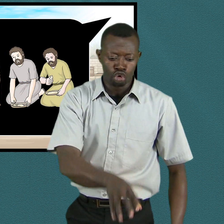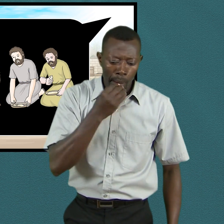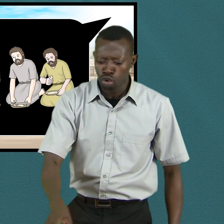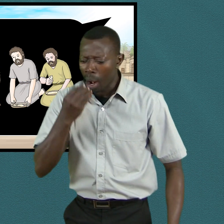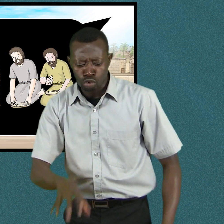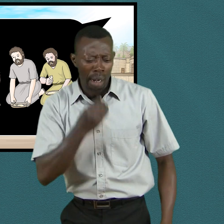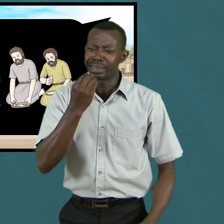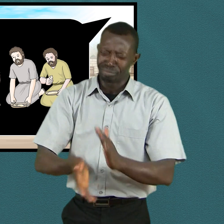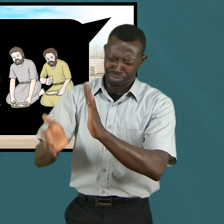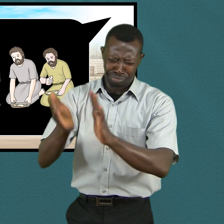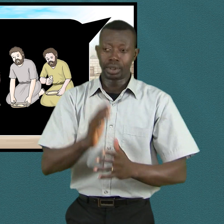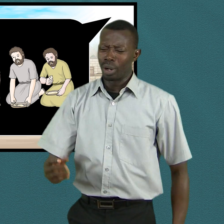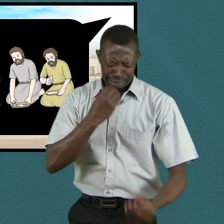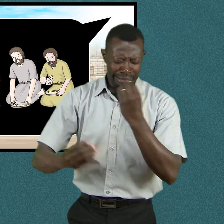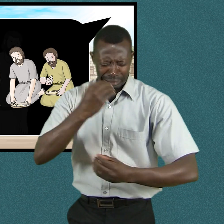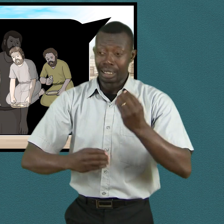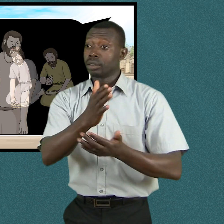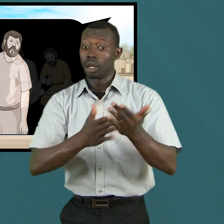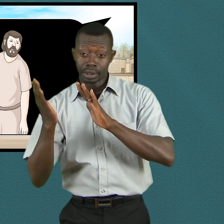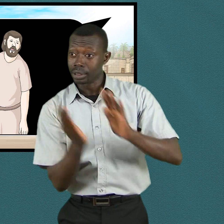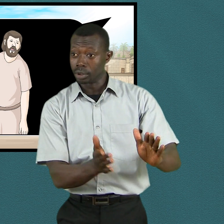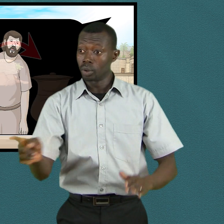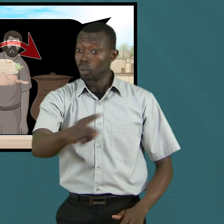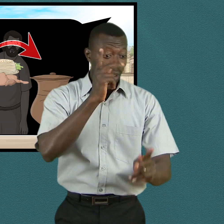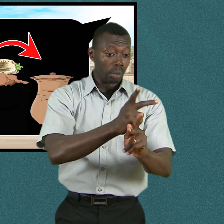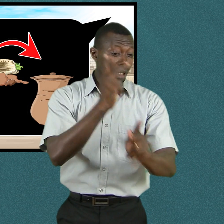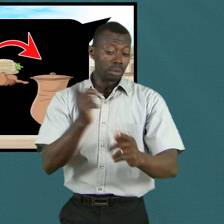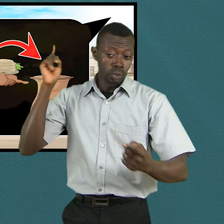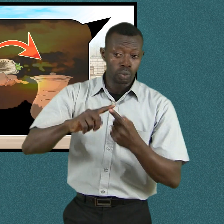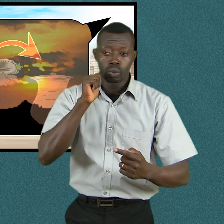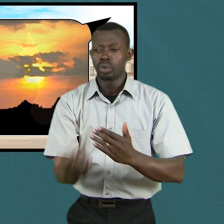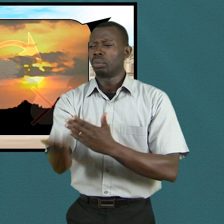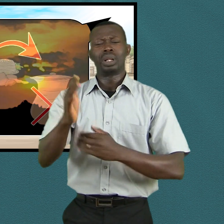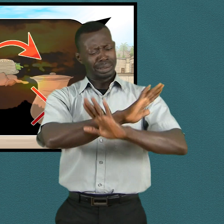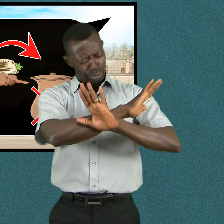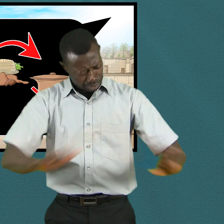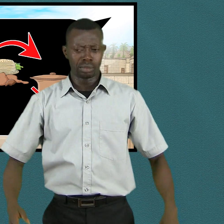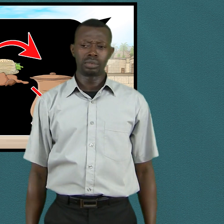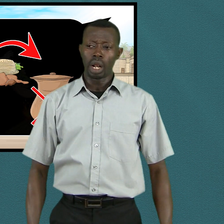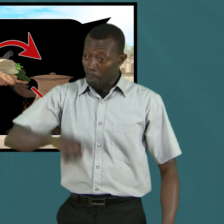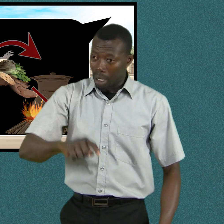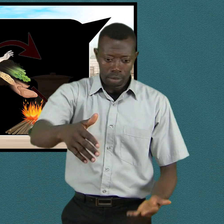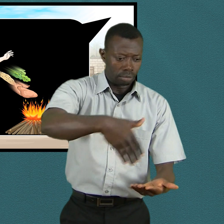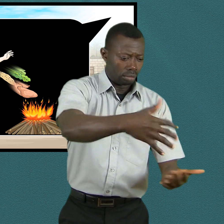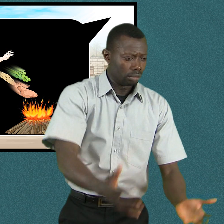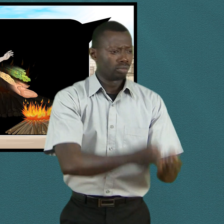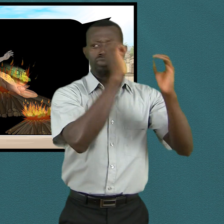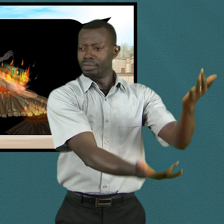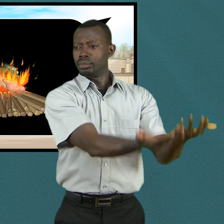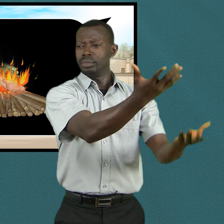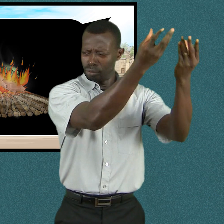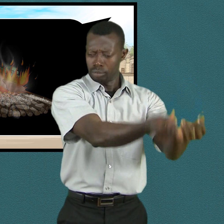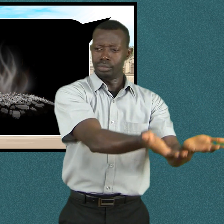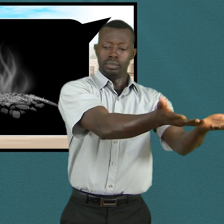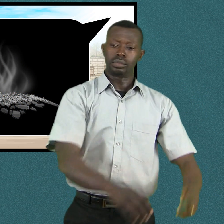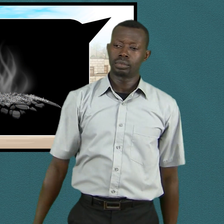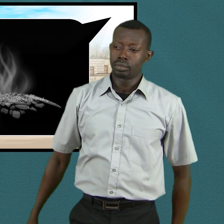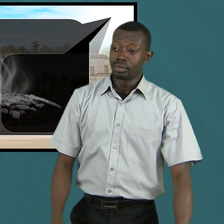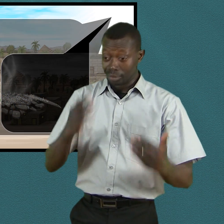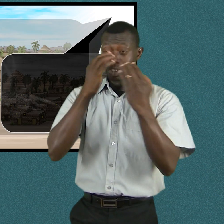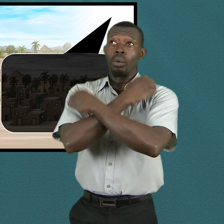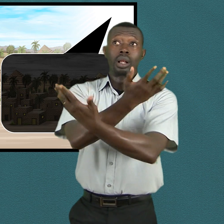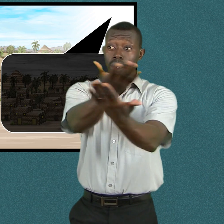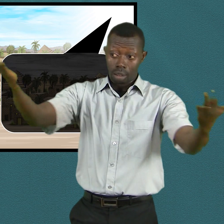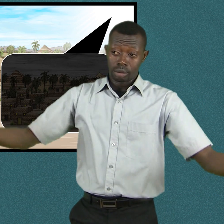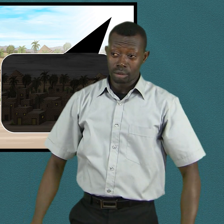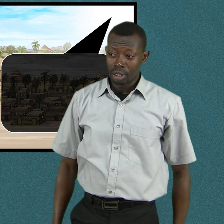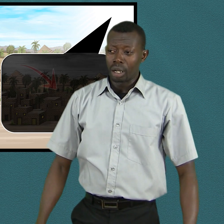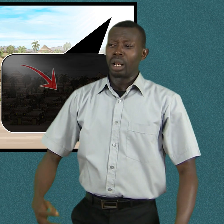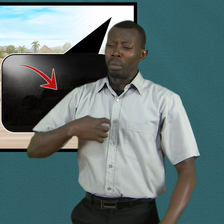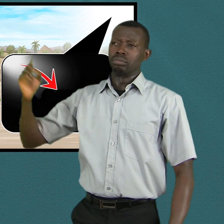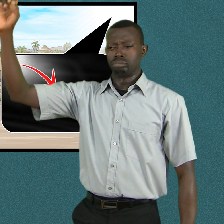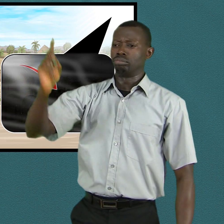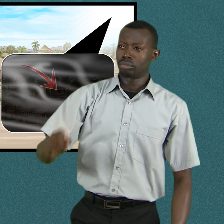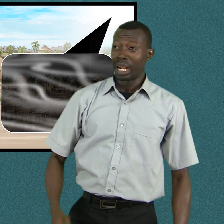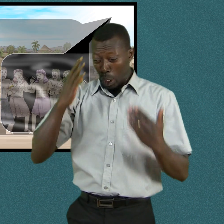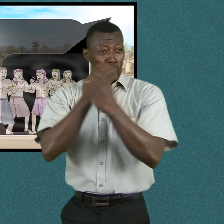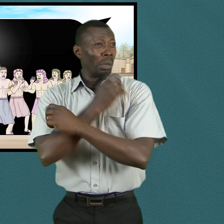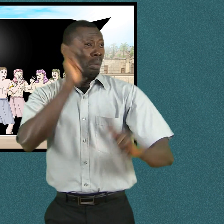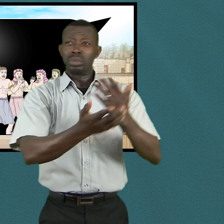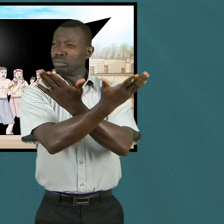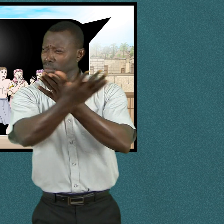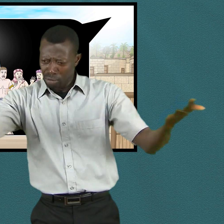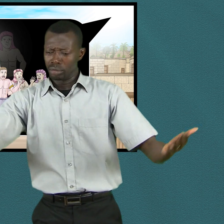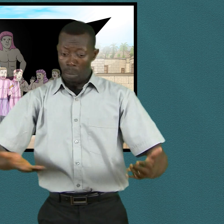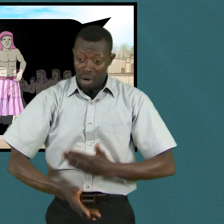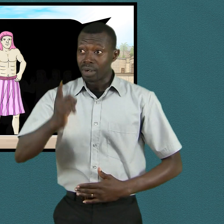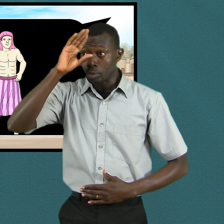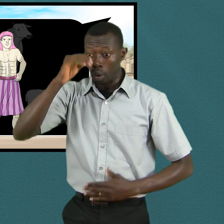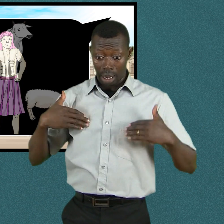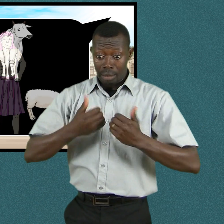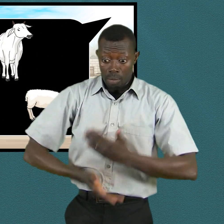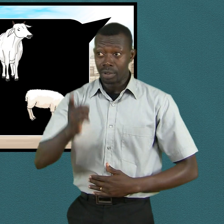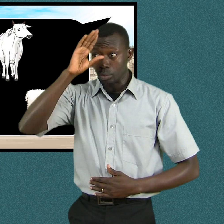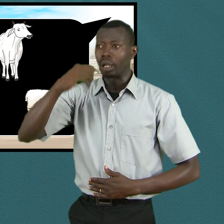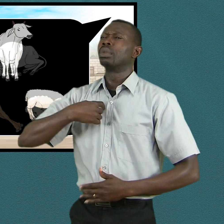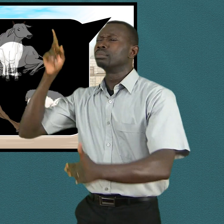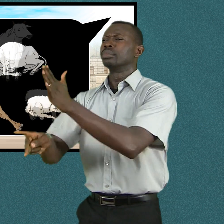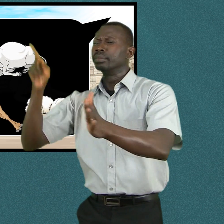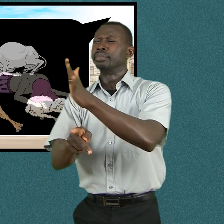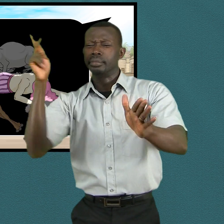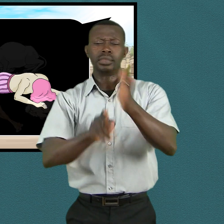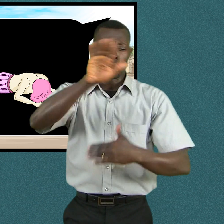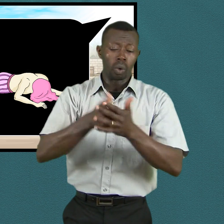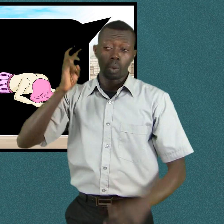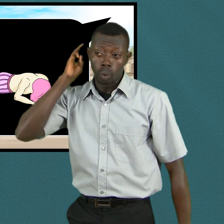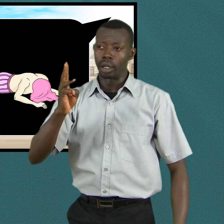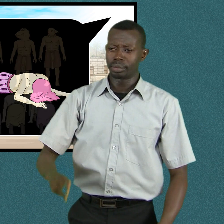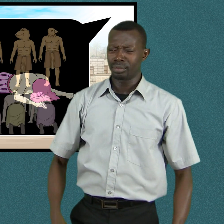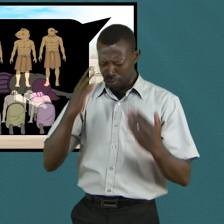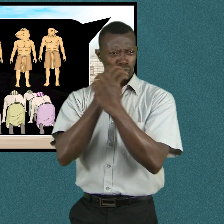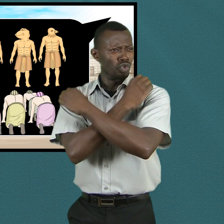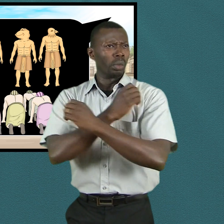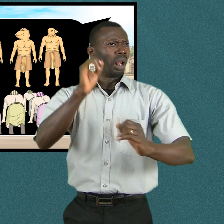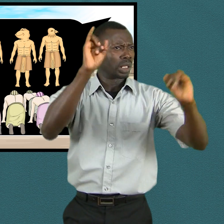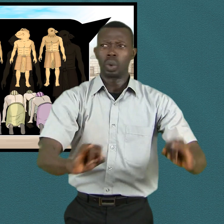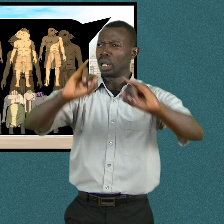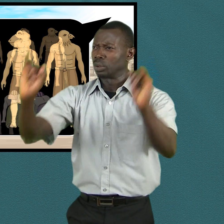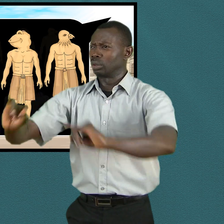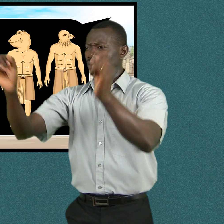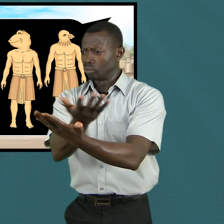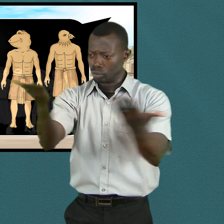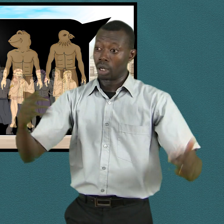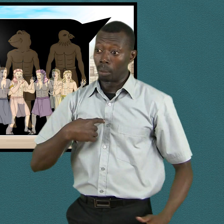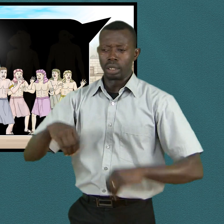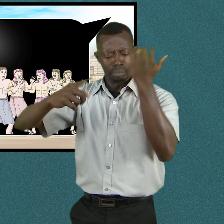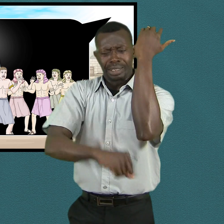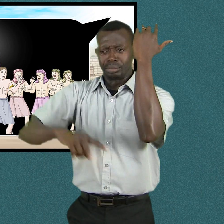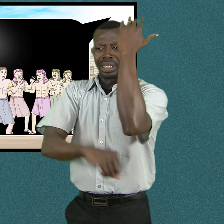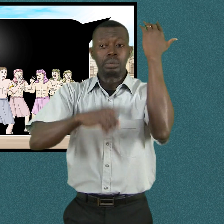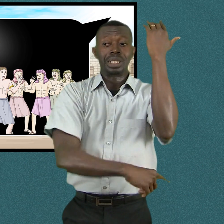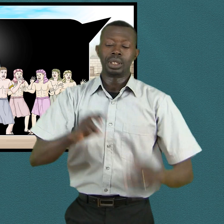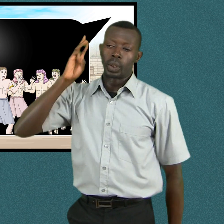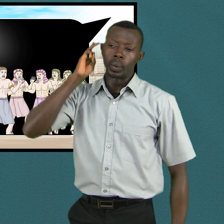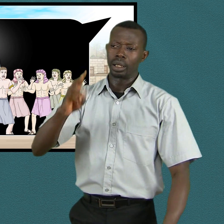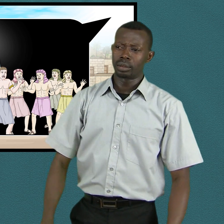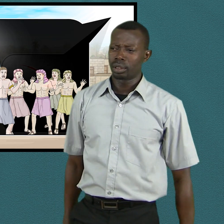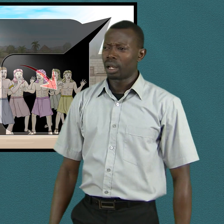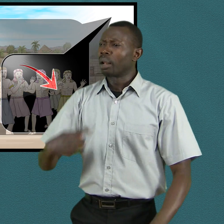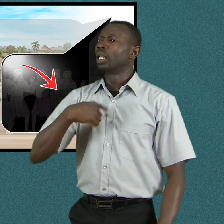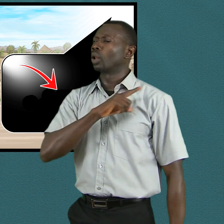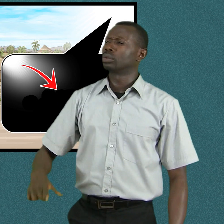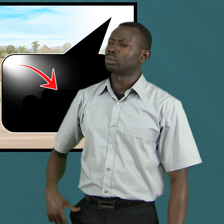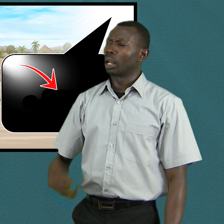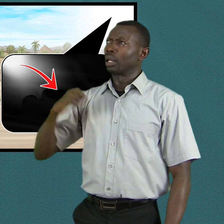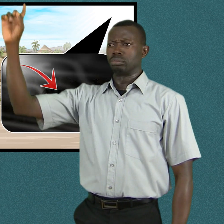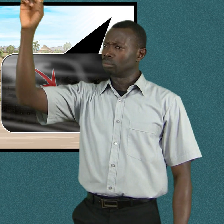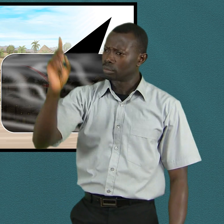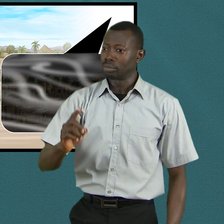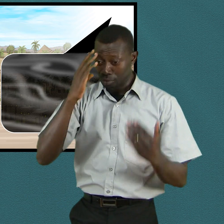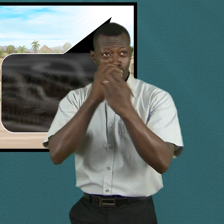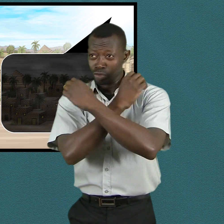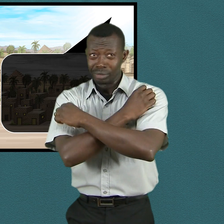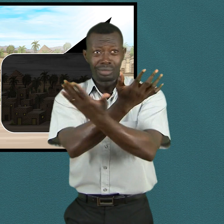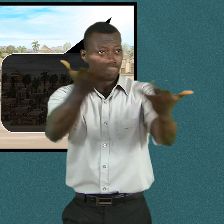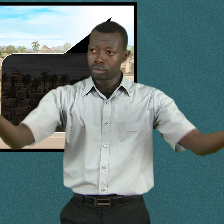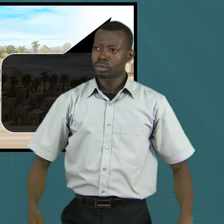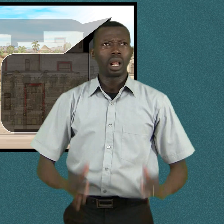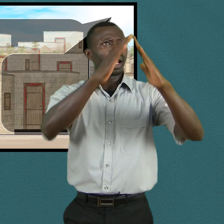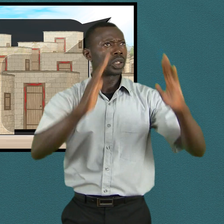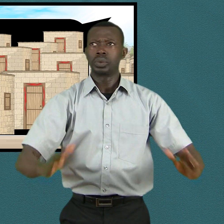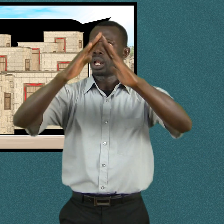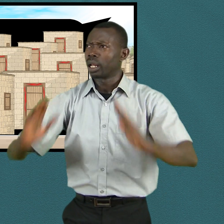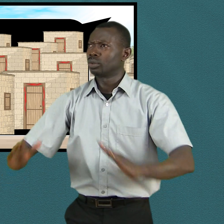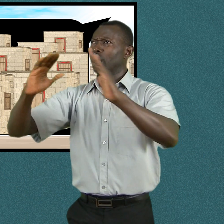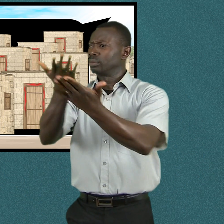On that night I will pass through the land of Egypt and strike down every firstborn male, both man and beast, and I will execute judgment against all the gods of Egypt.